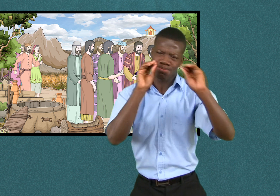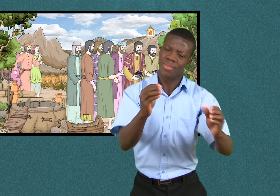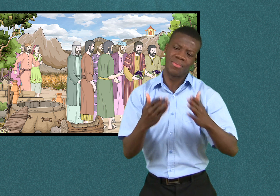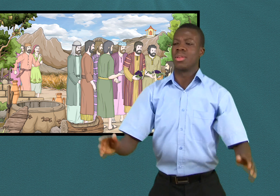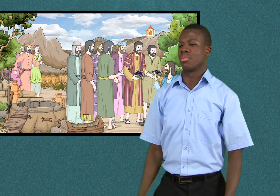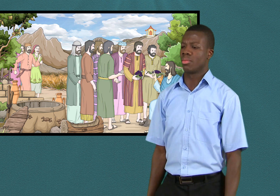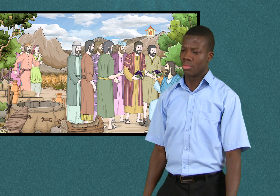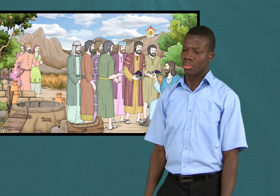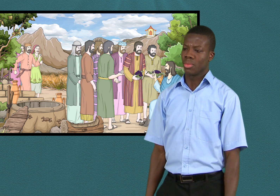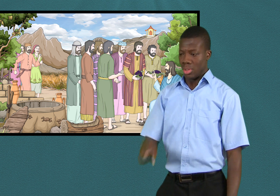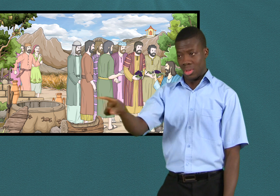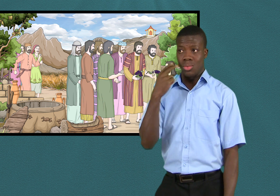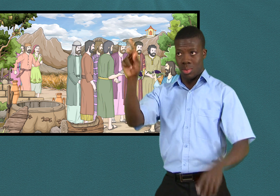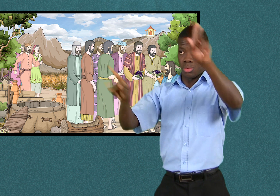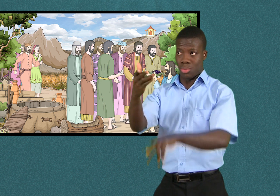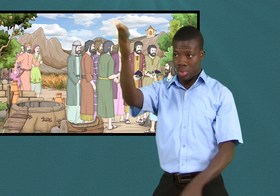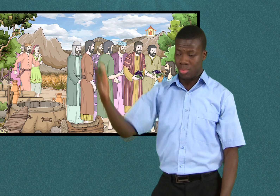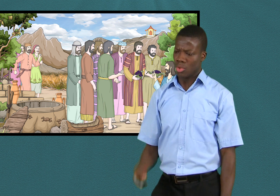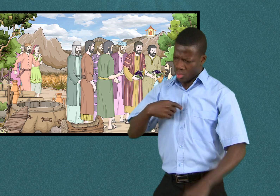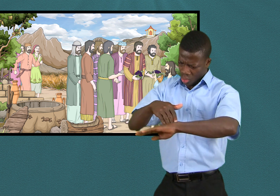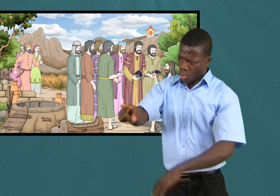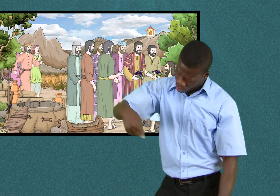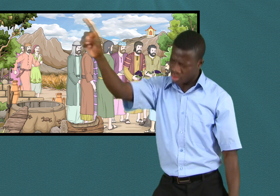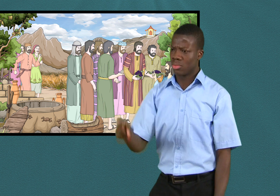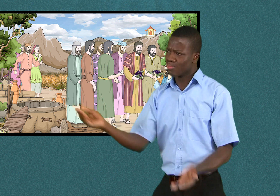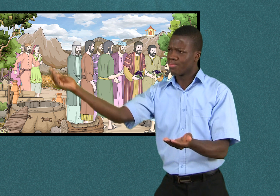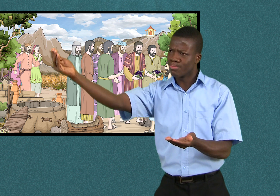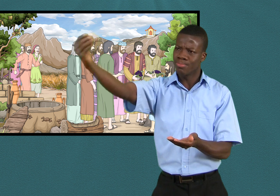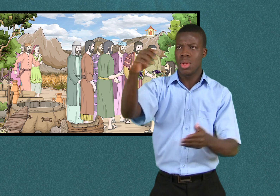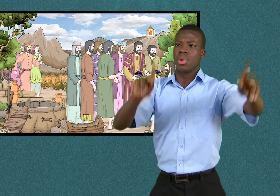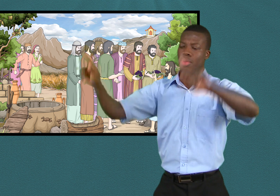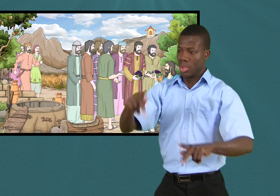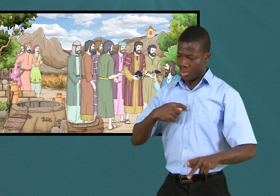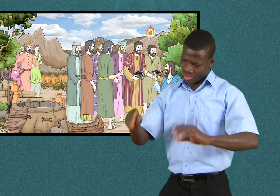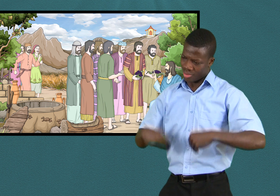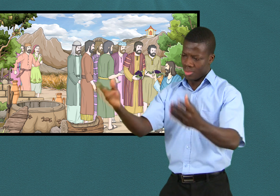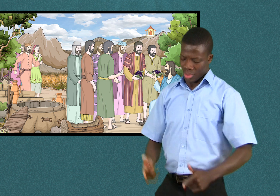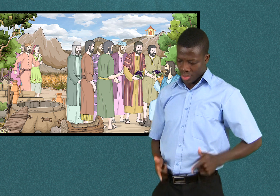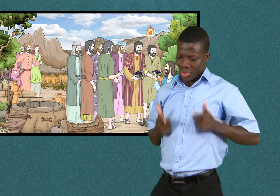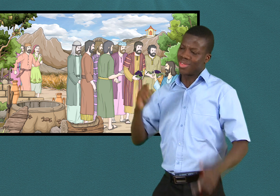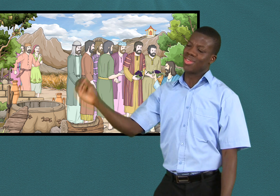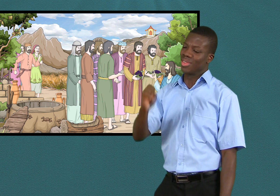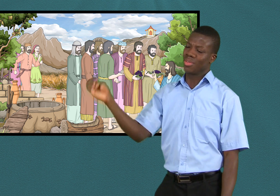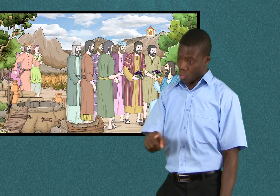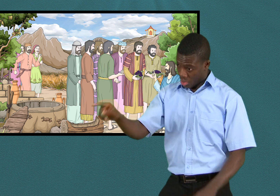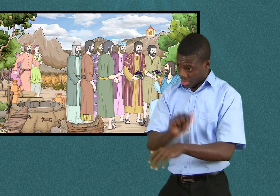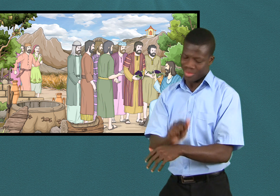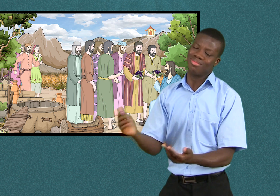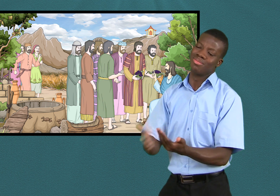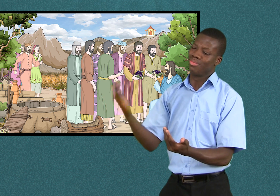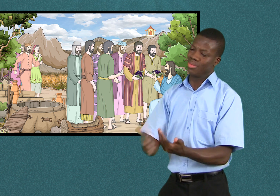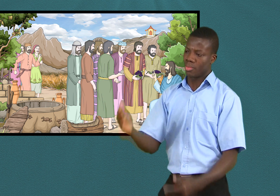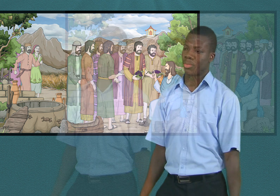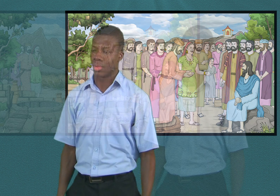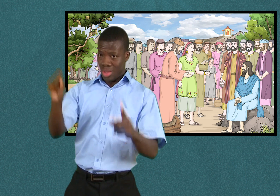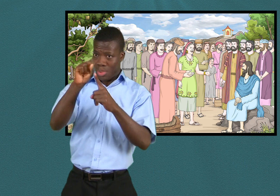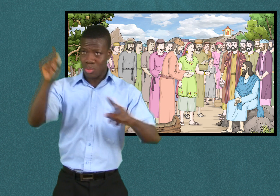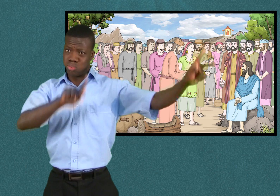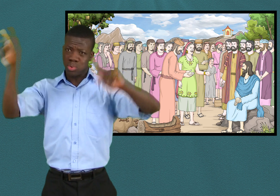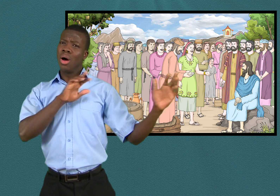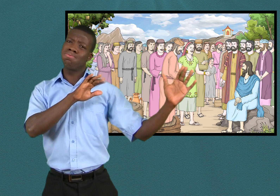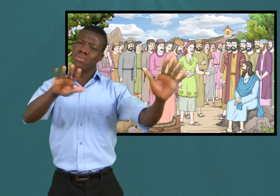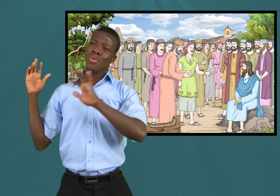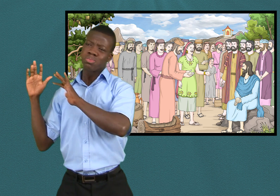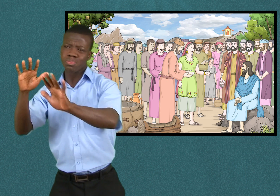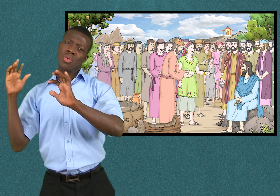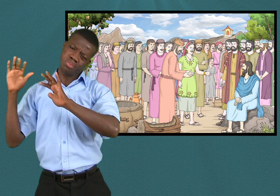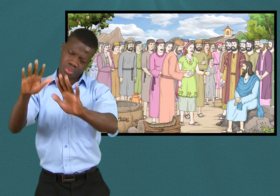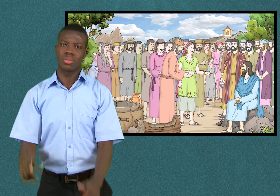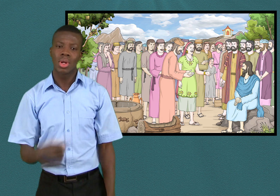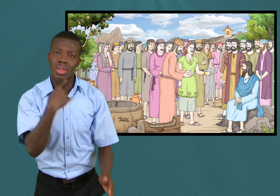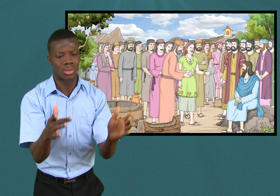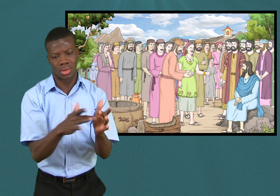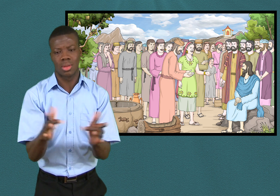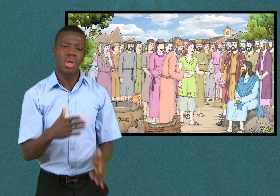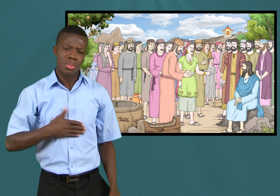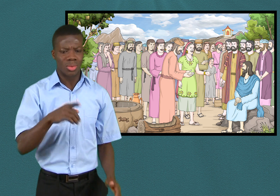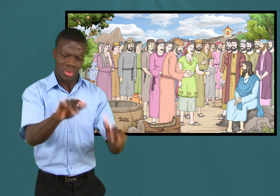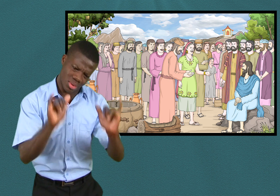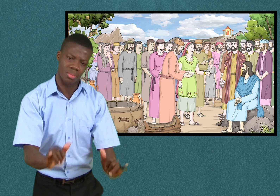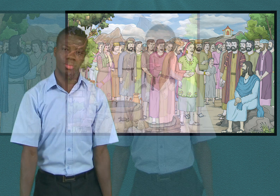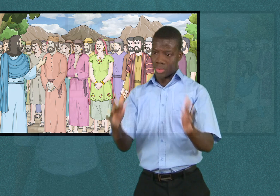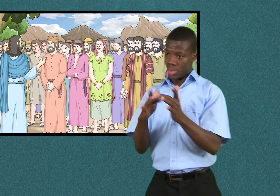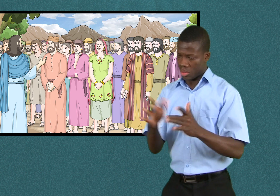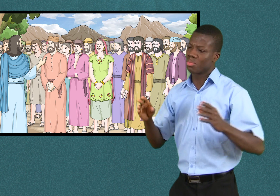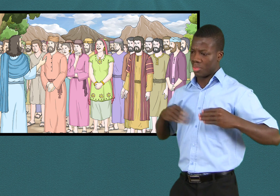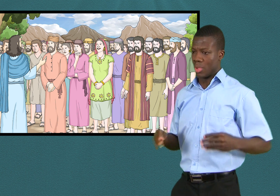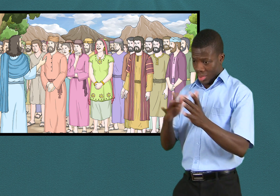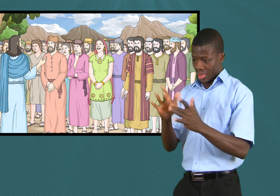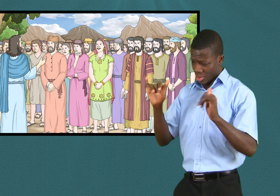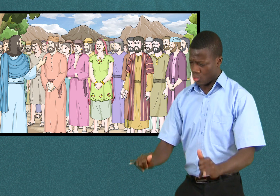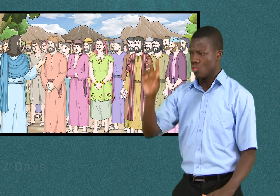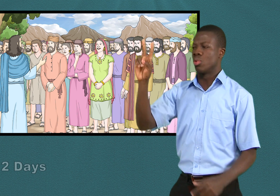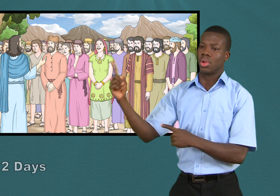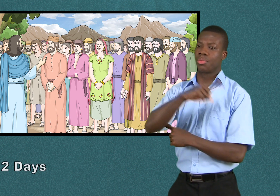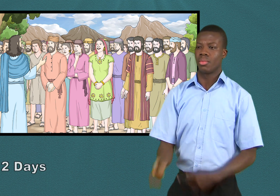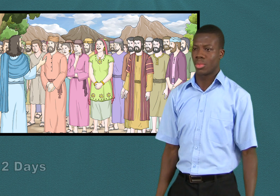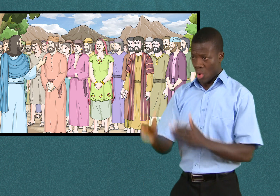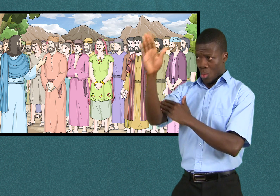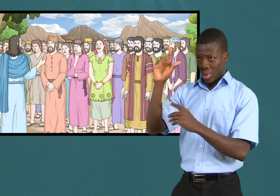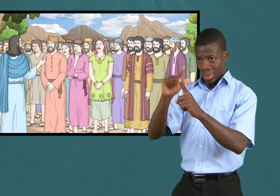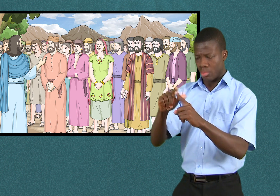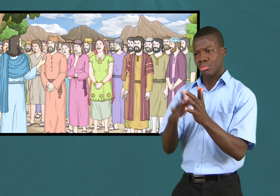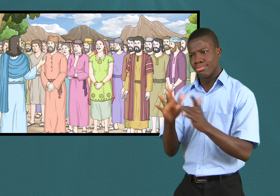So when the Samaritans came to Him, they asked Him to stay with them, and He stayed two days. And many more believed because of His message.